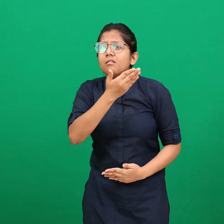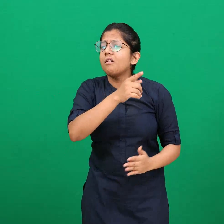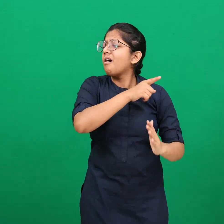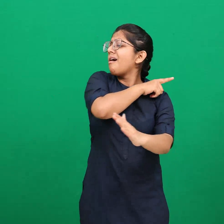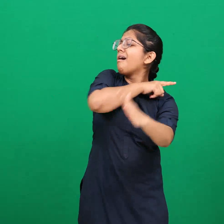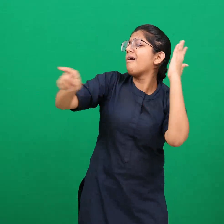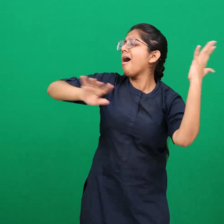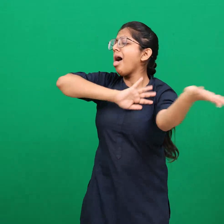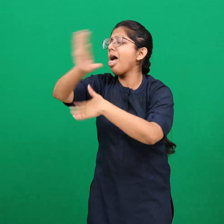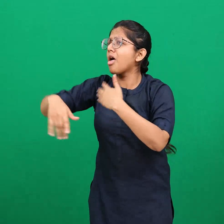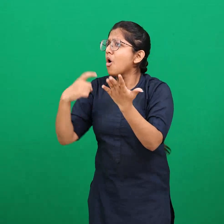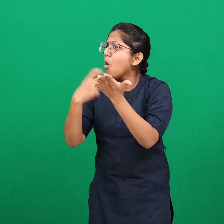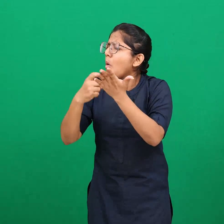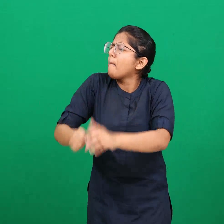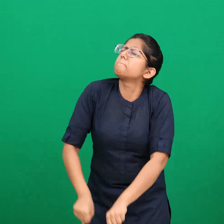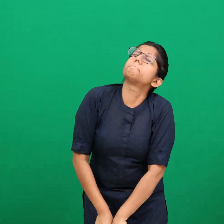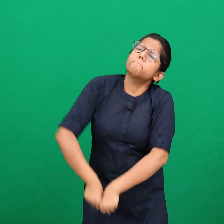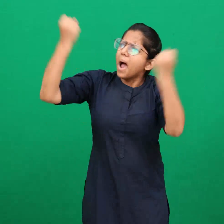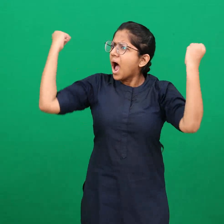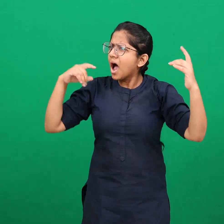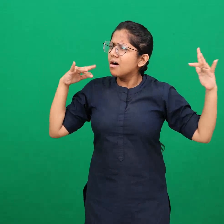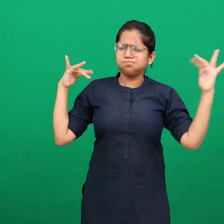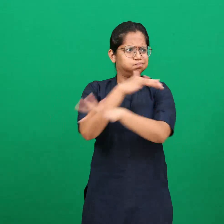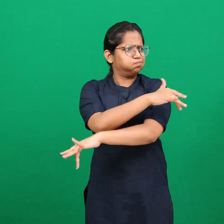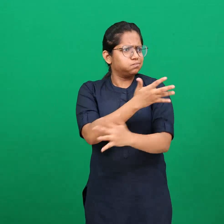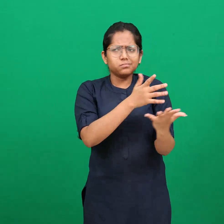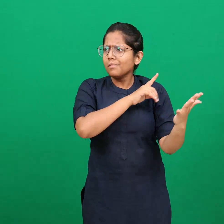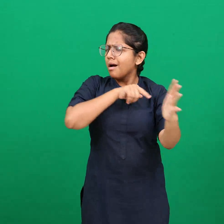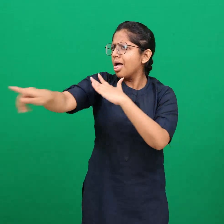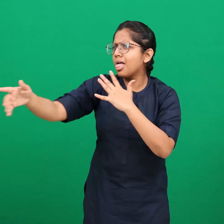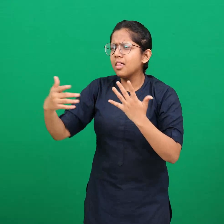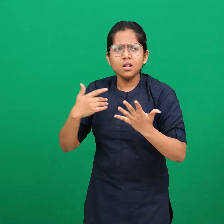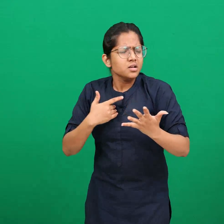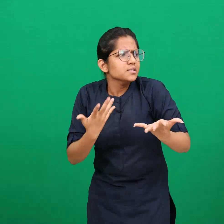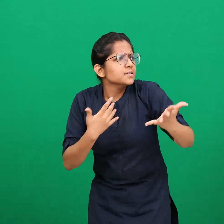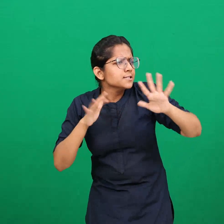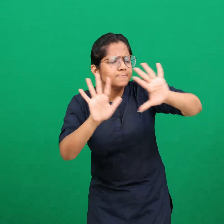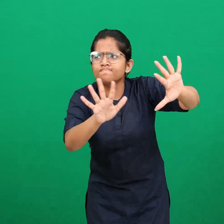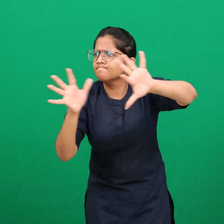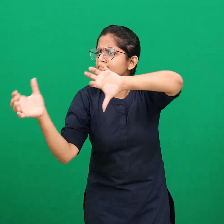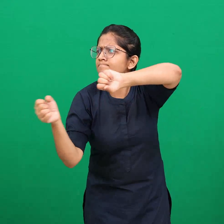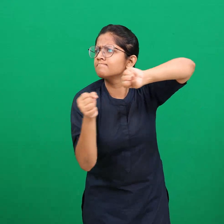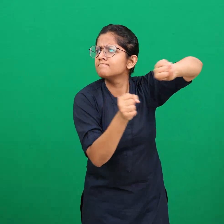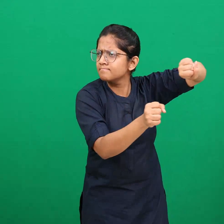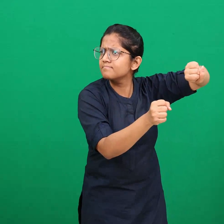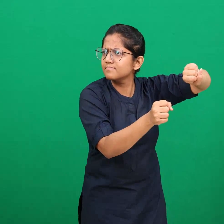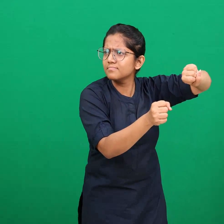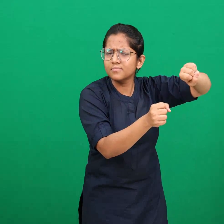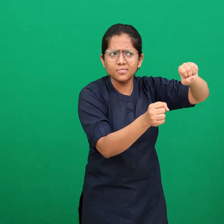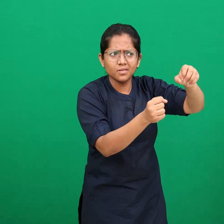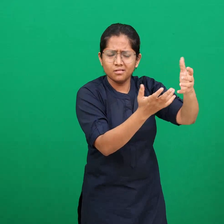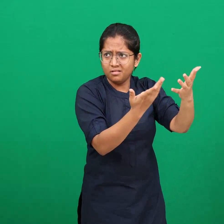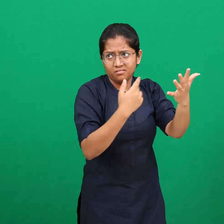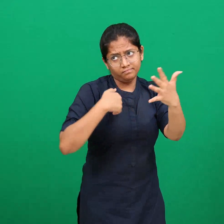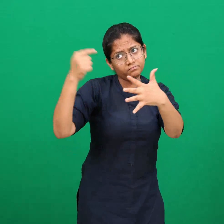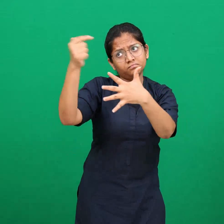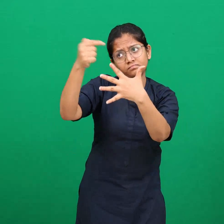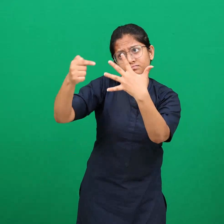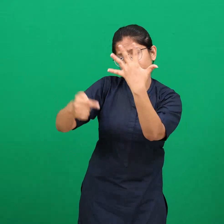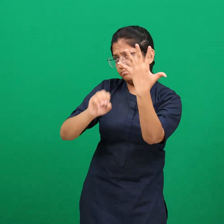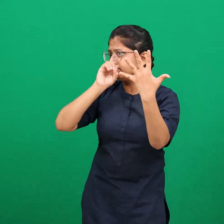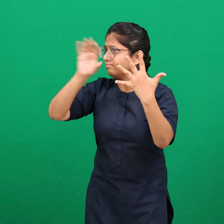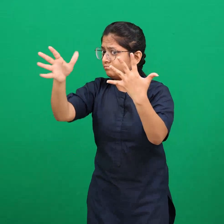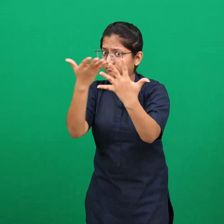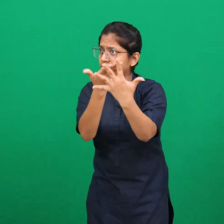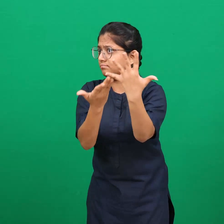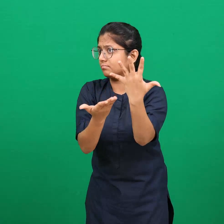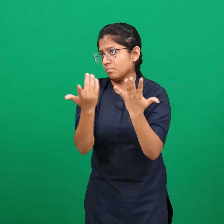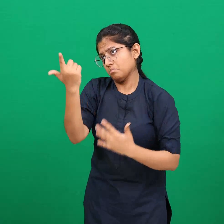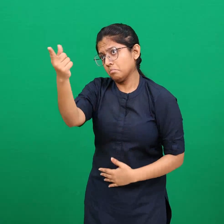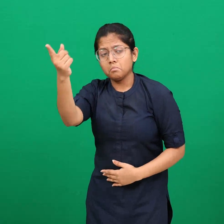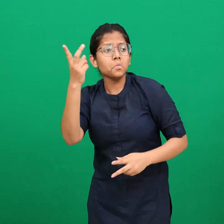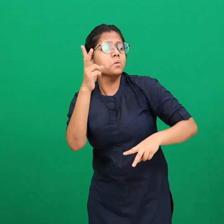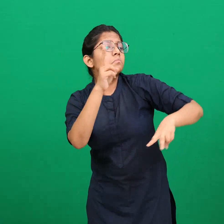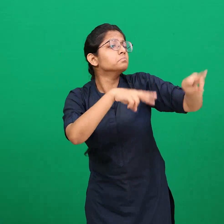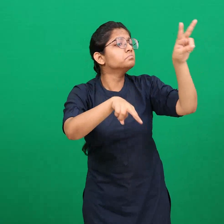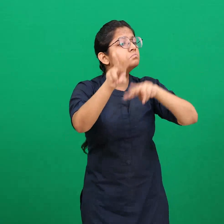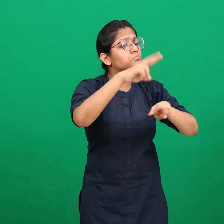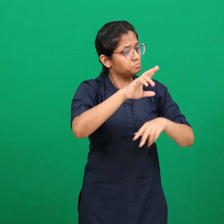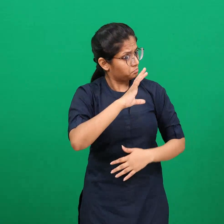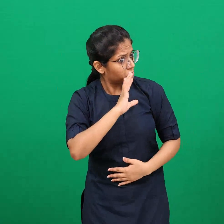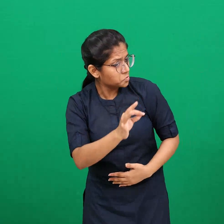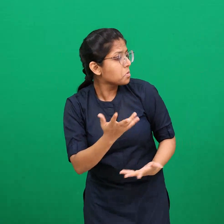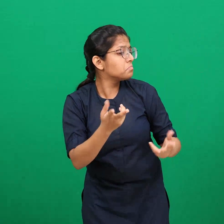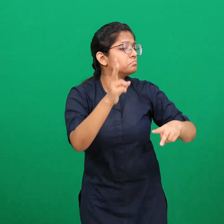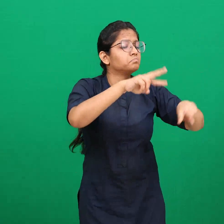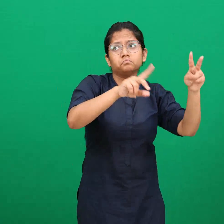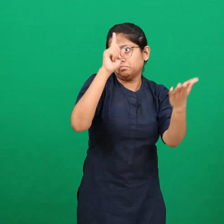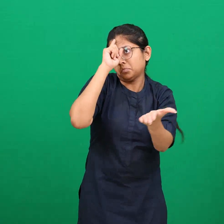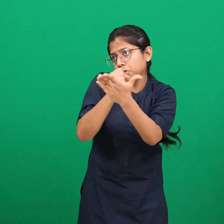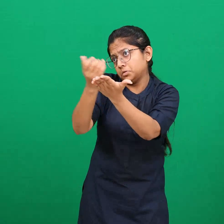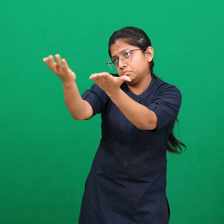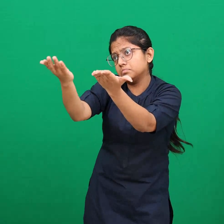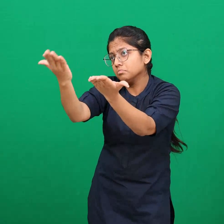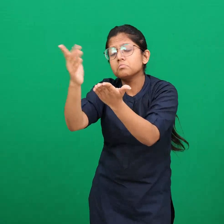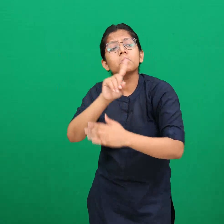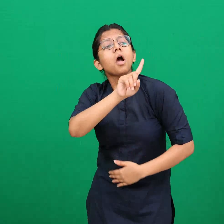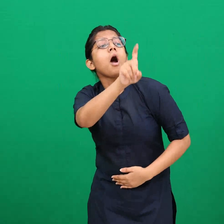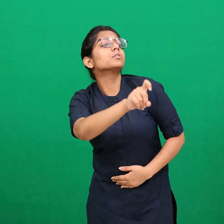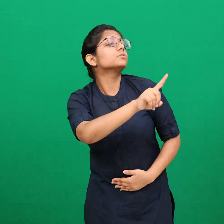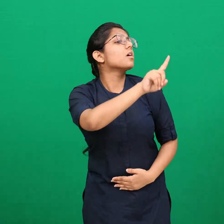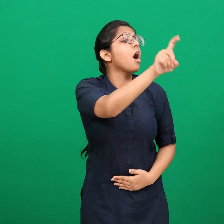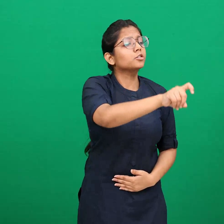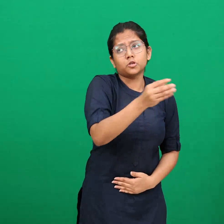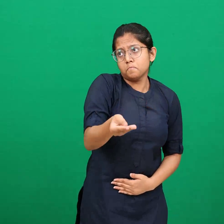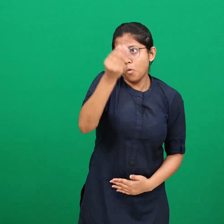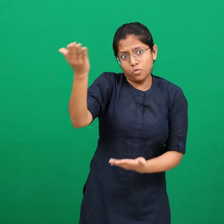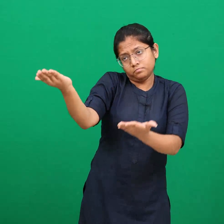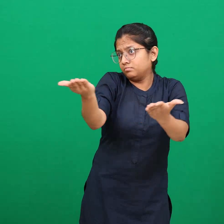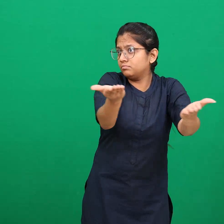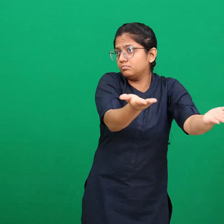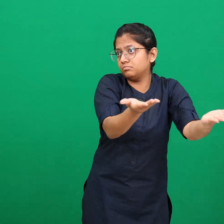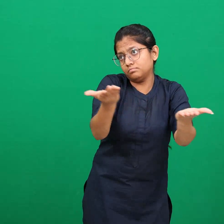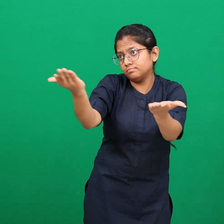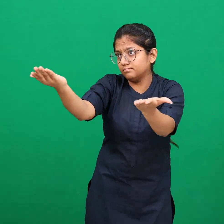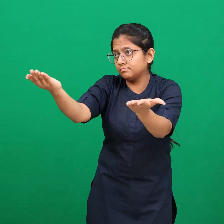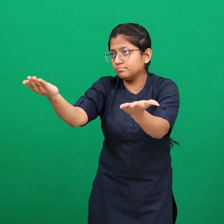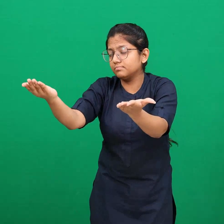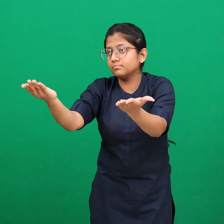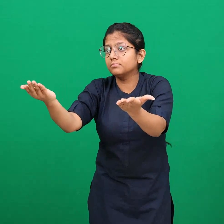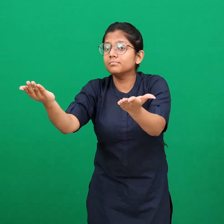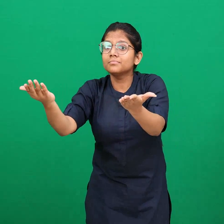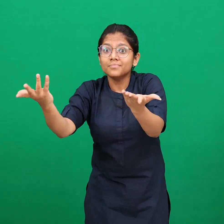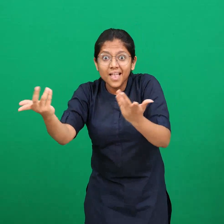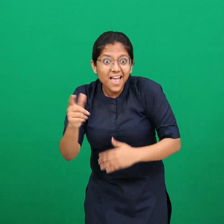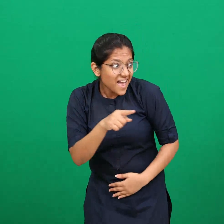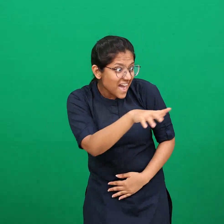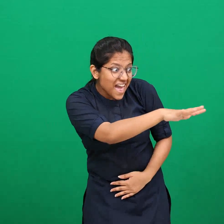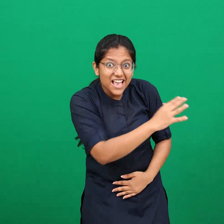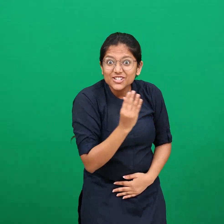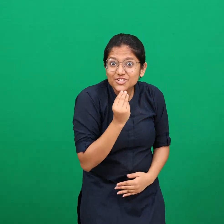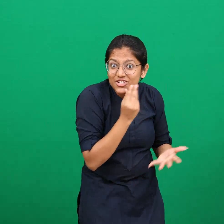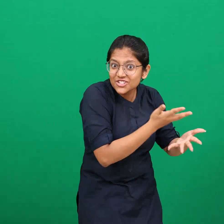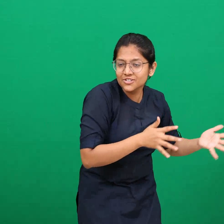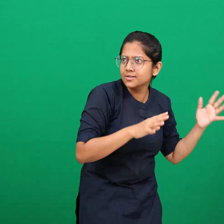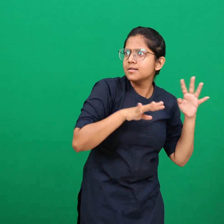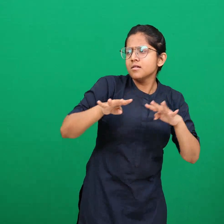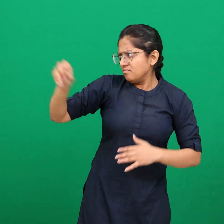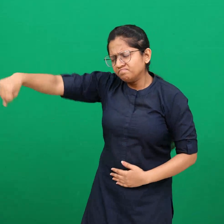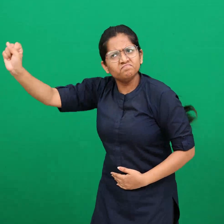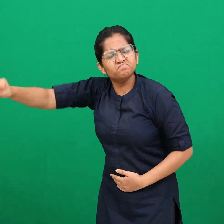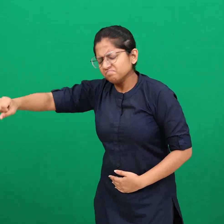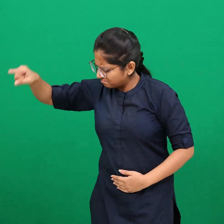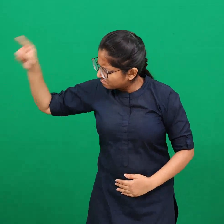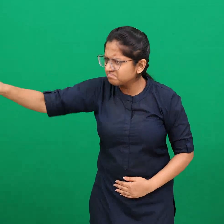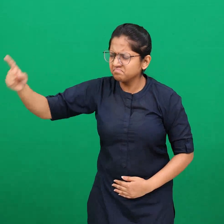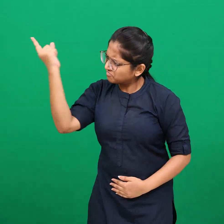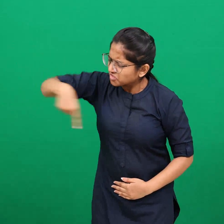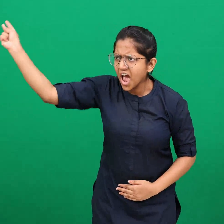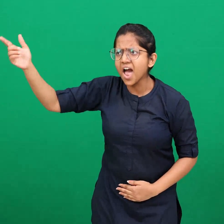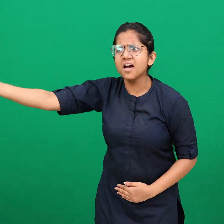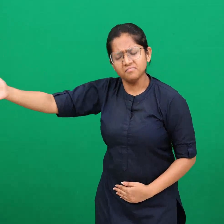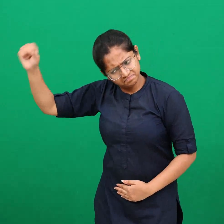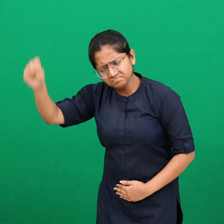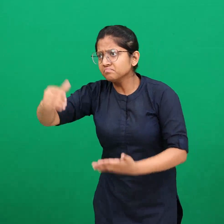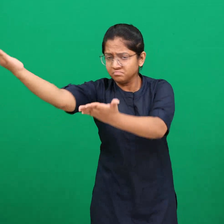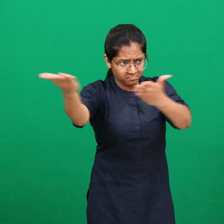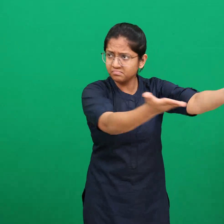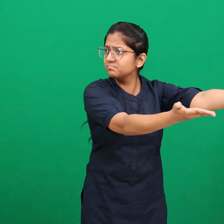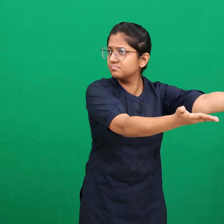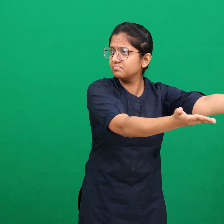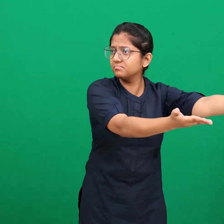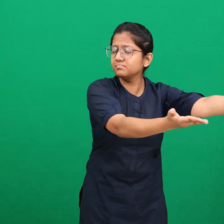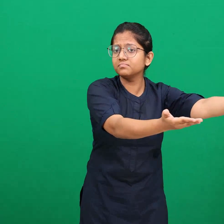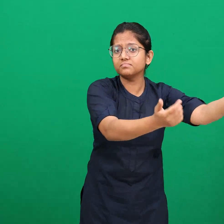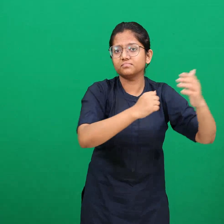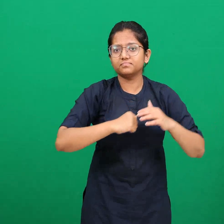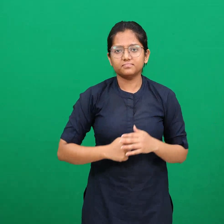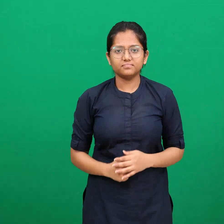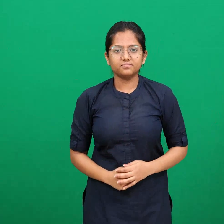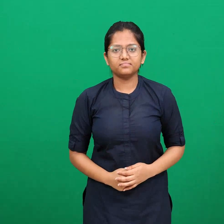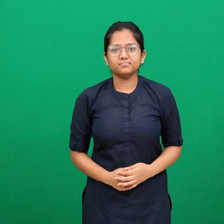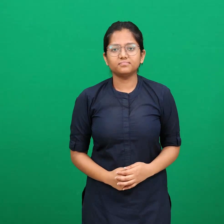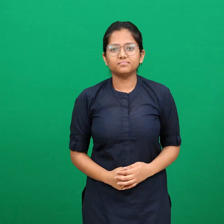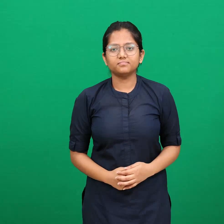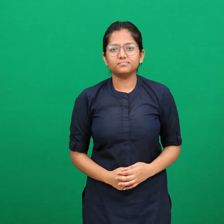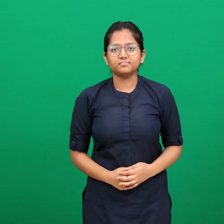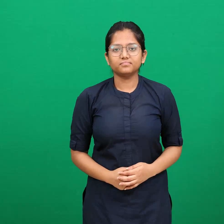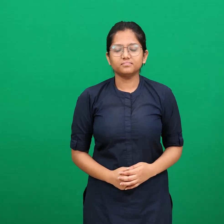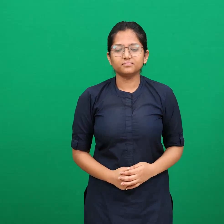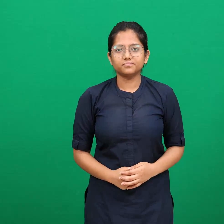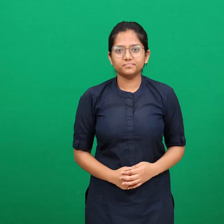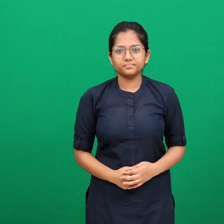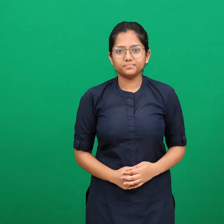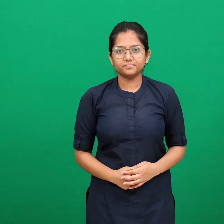By examining him yourself, you will be able to learn the truth about all our charges against him." The Jews concurred, asserting that these charges were true.